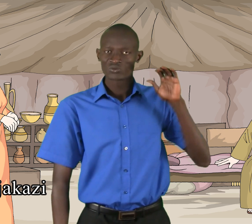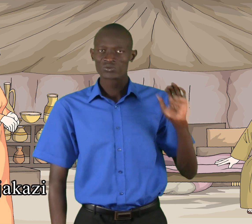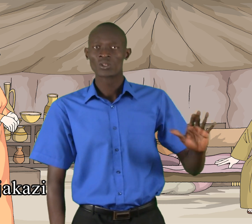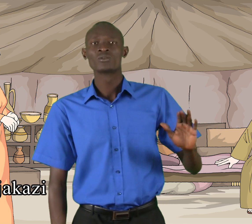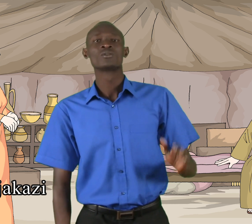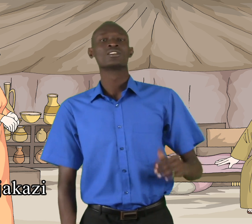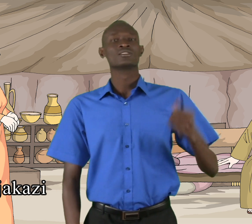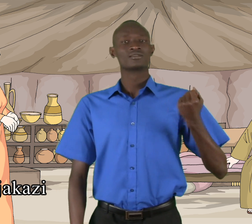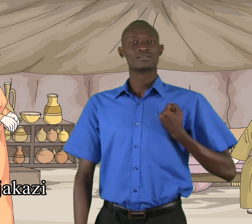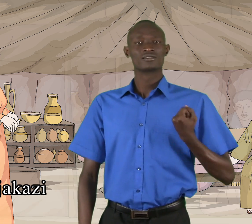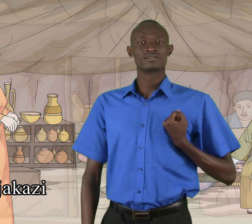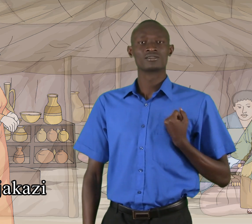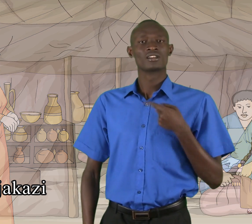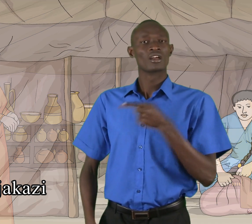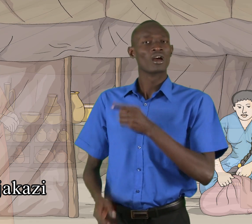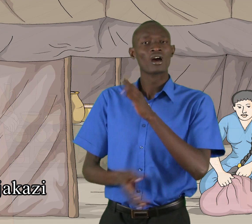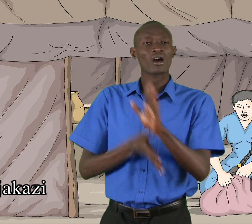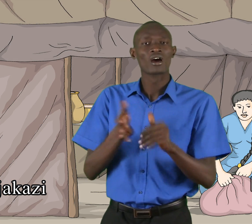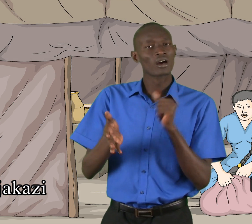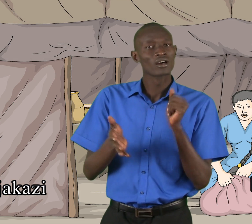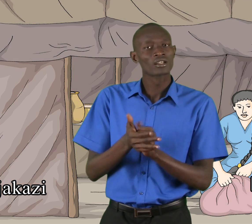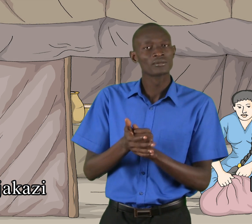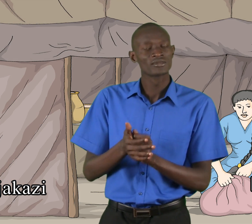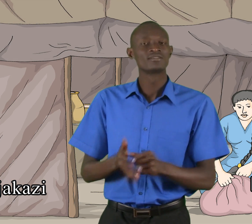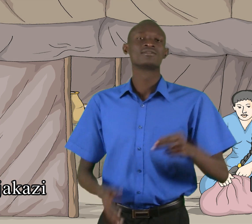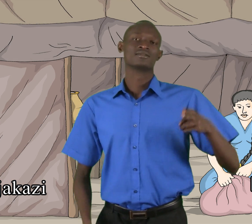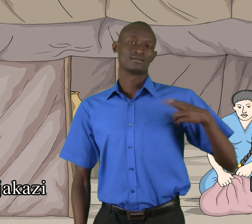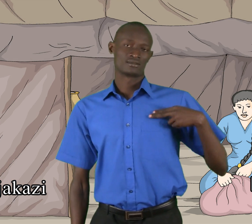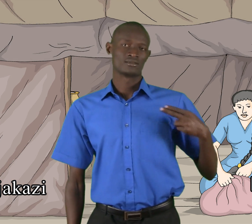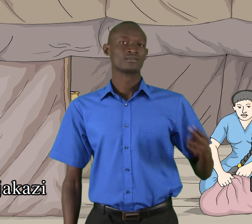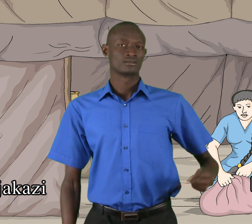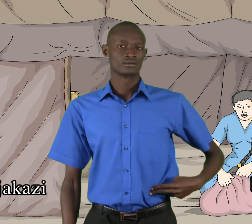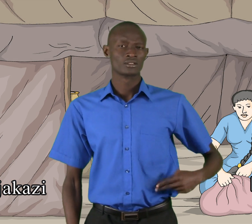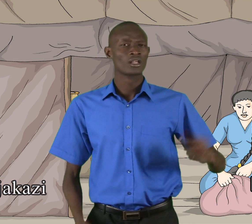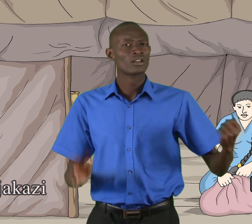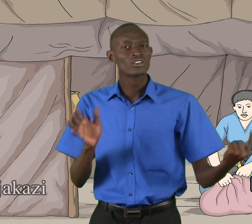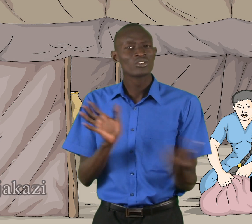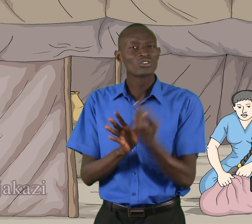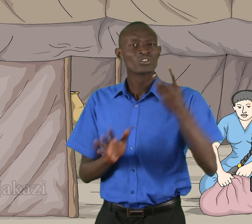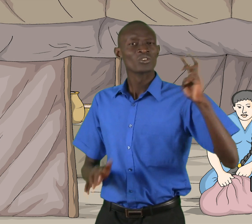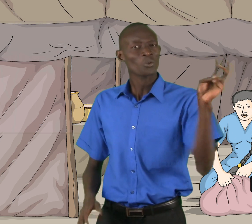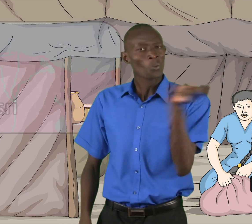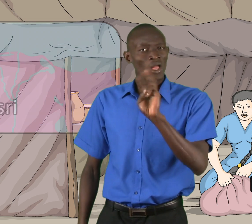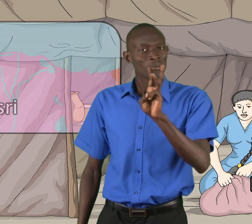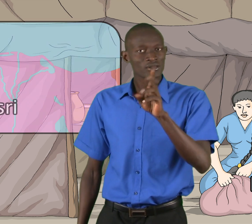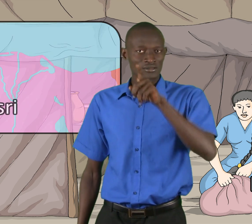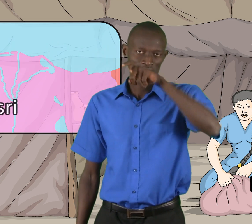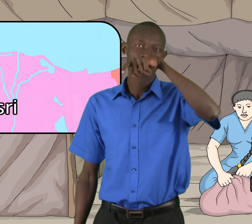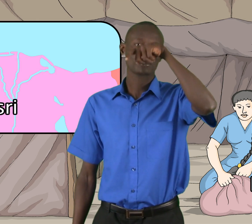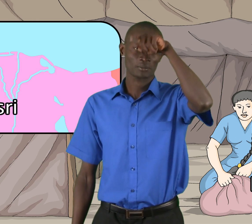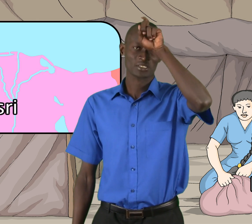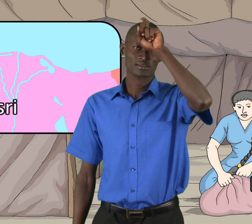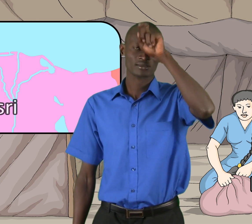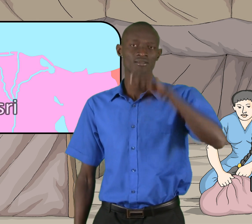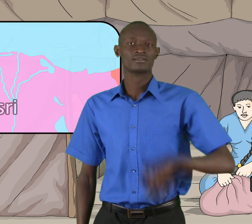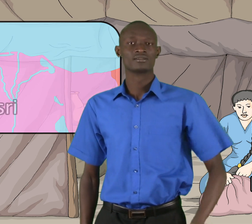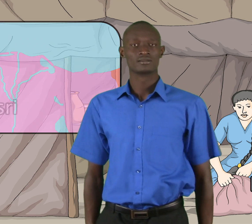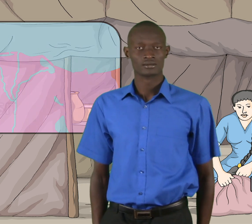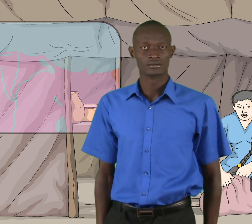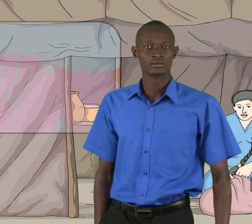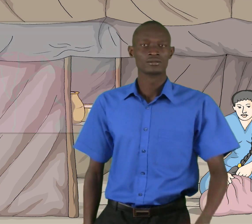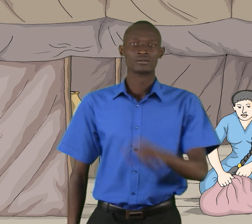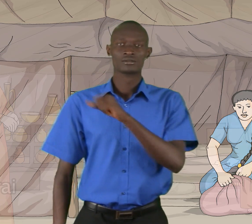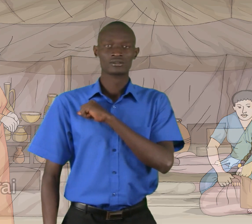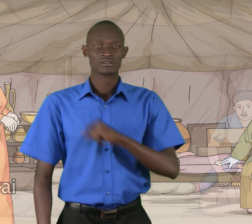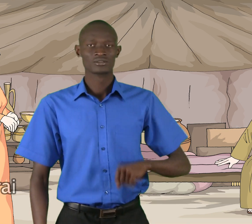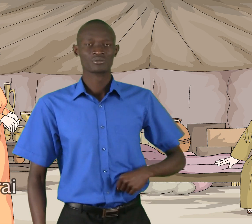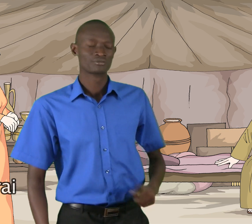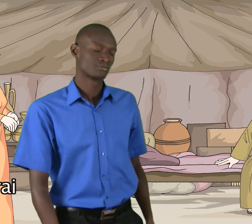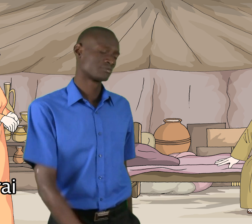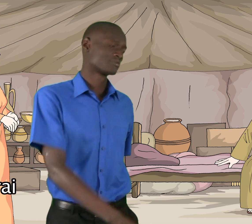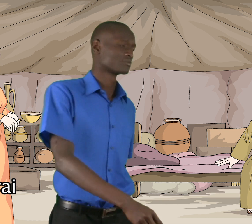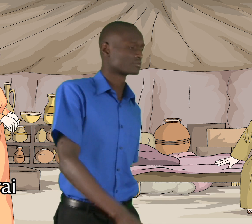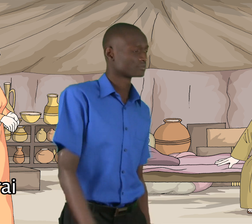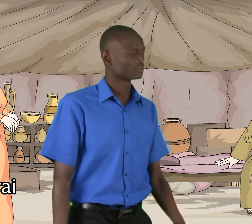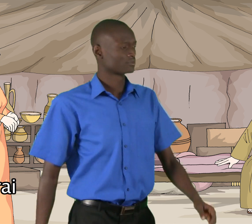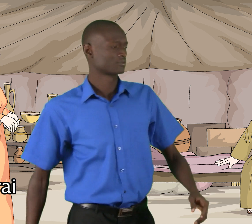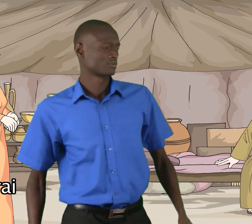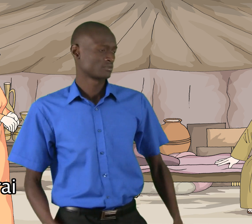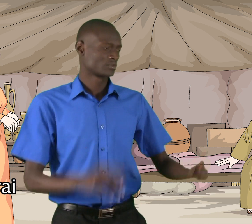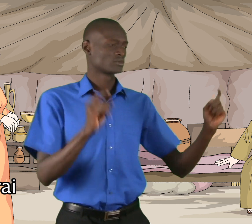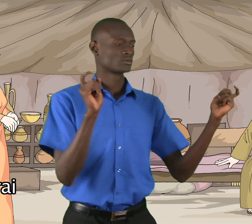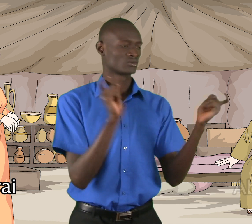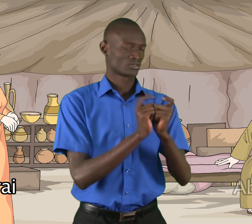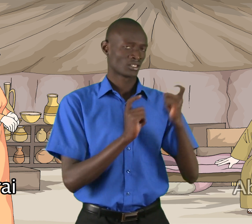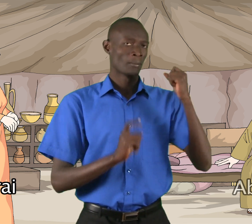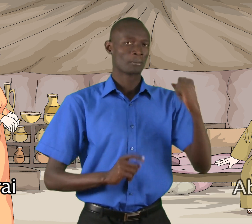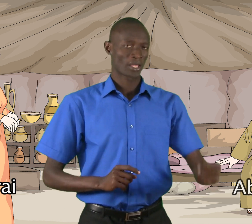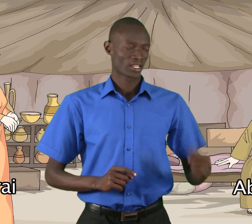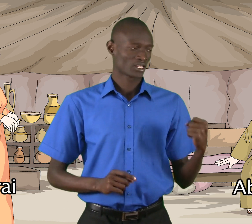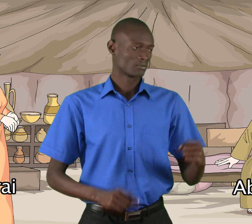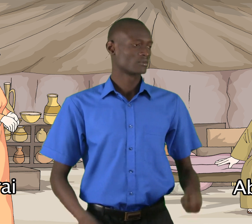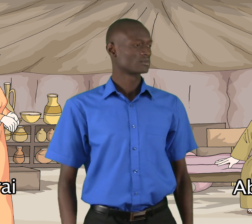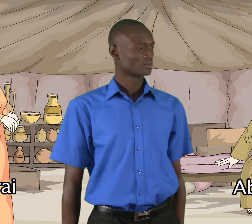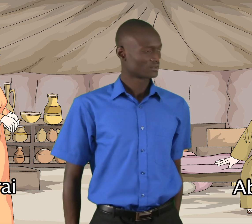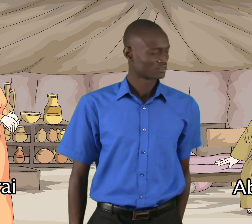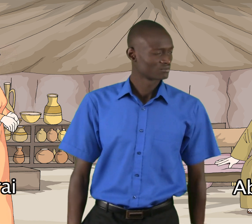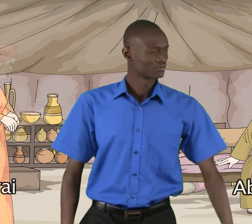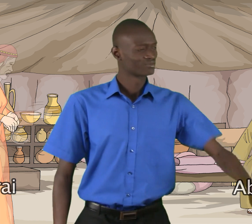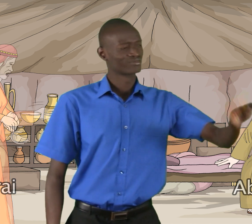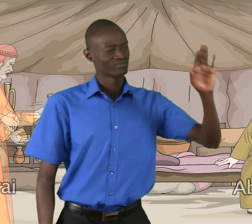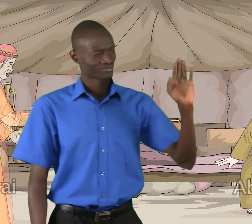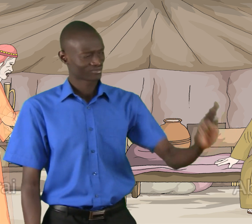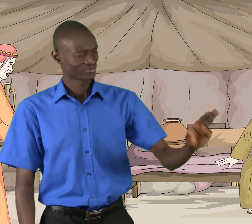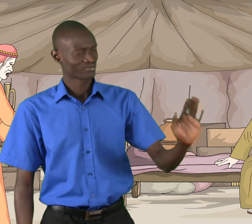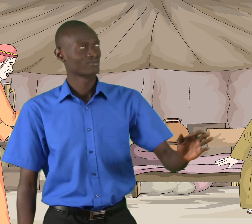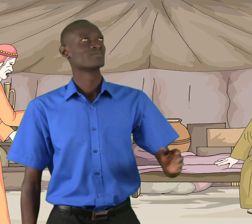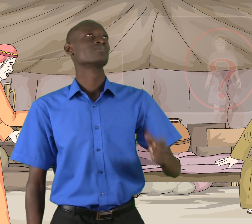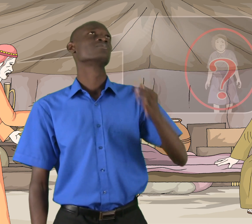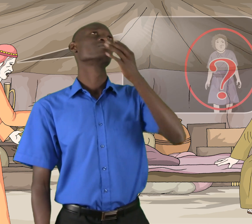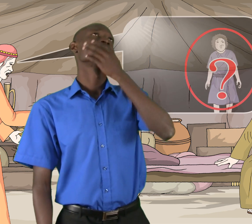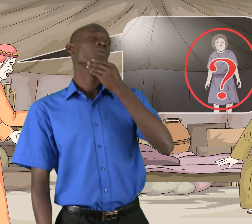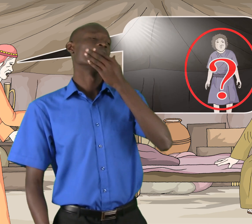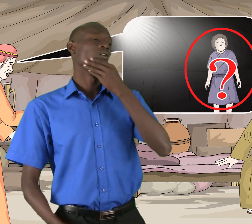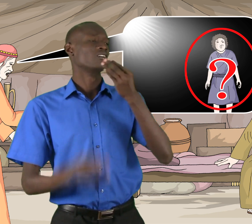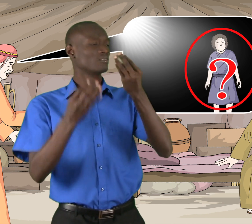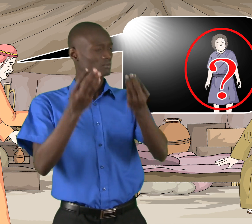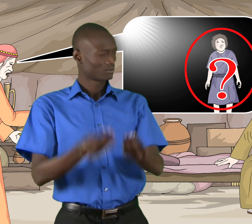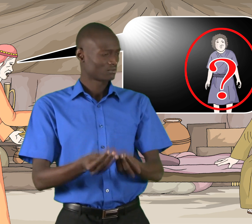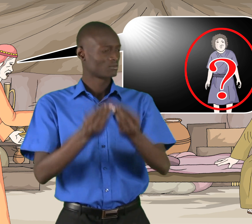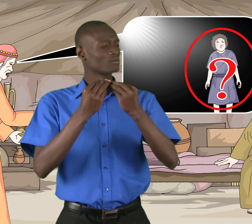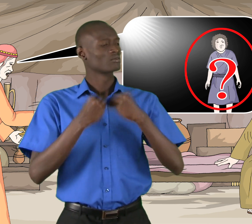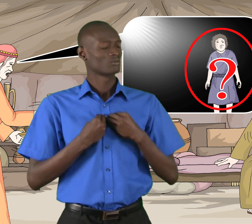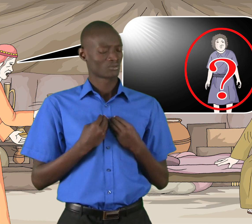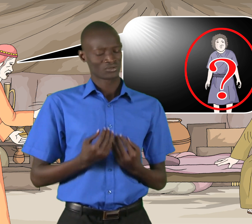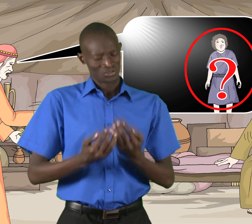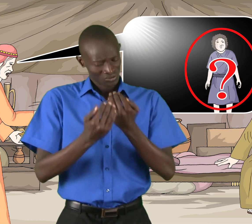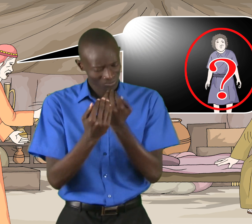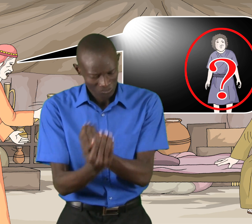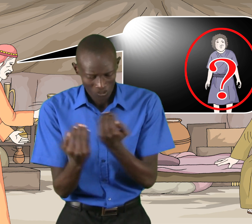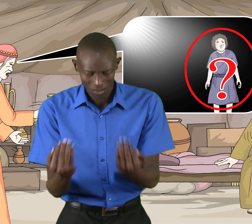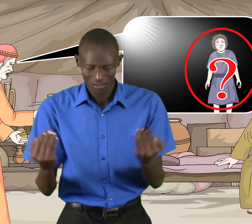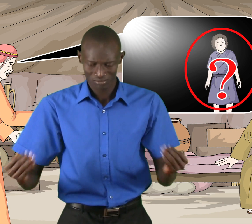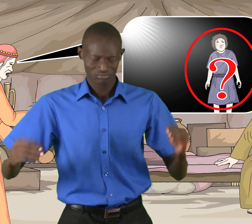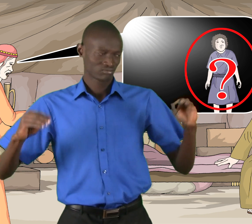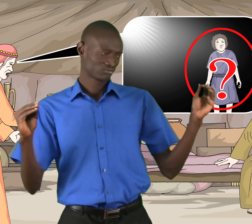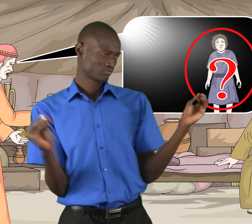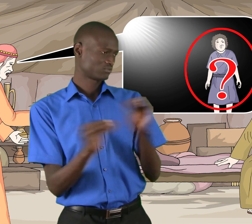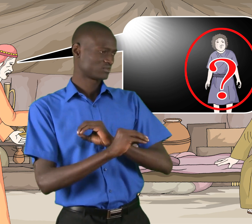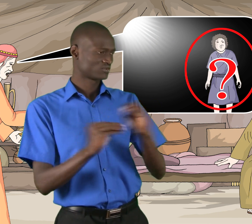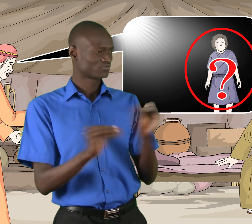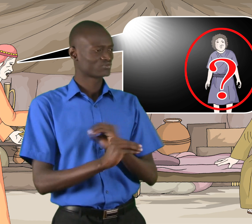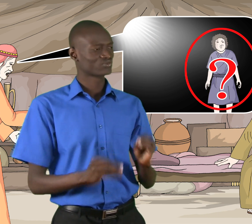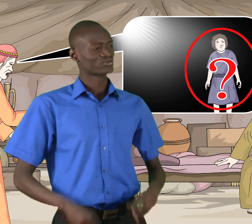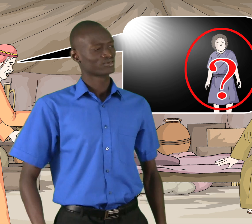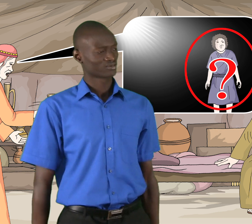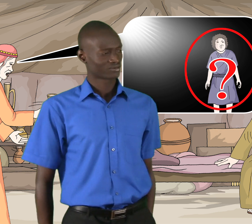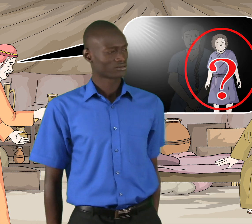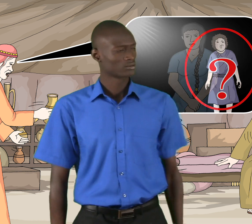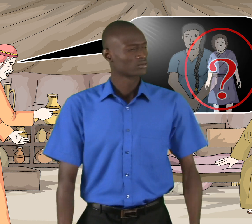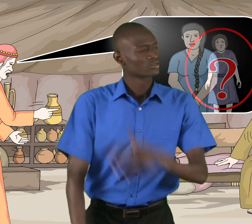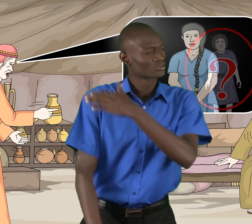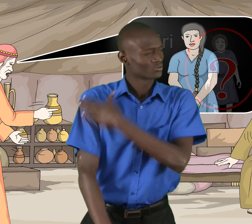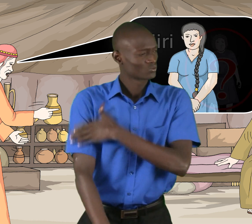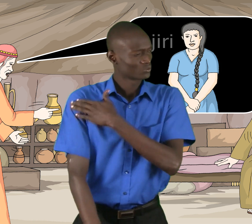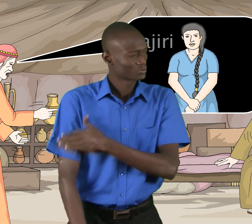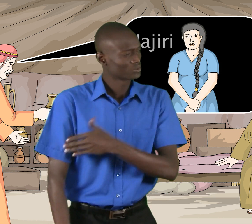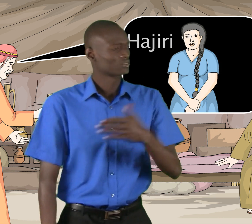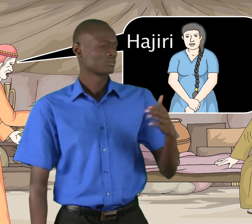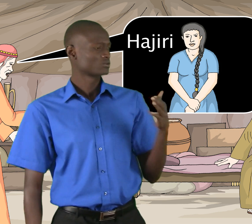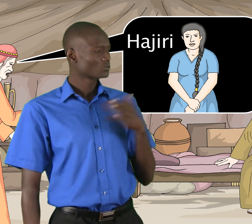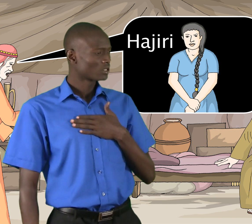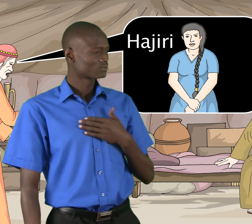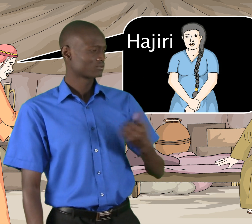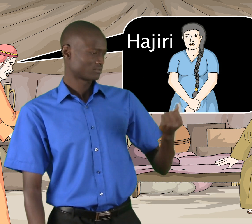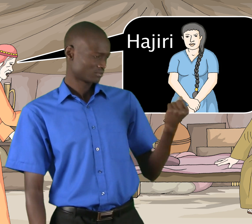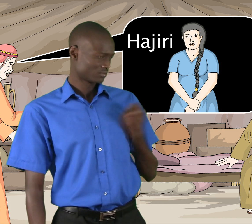So Sarai said to Abram, “Look now, the LORD has prevented me from bearing children.